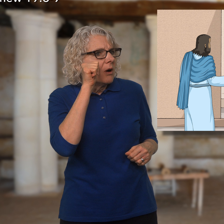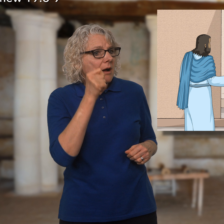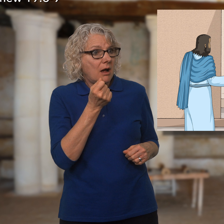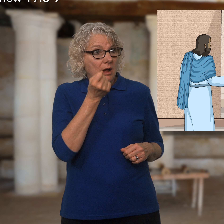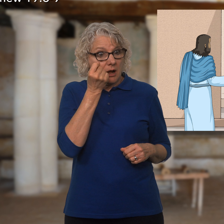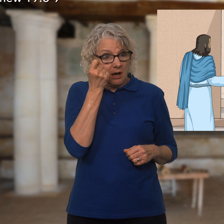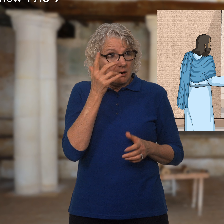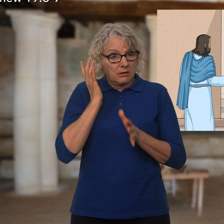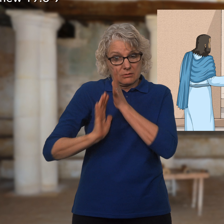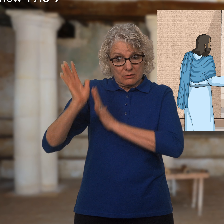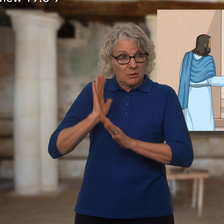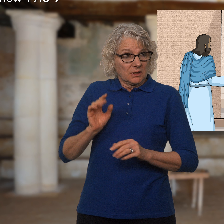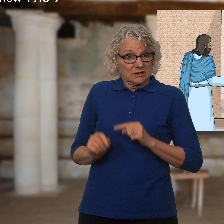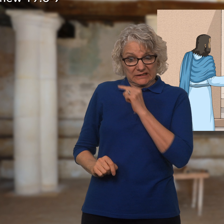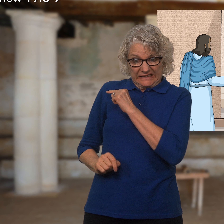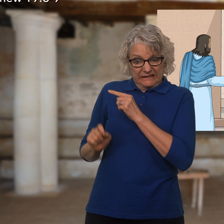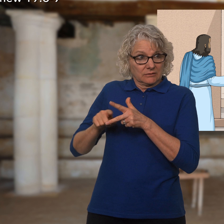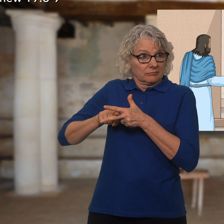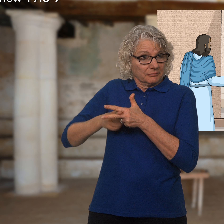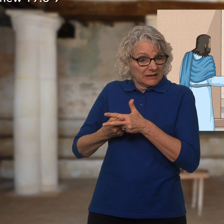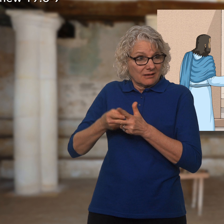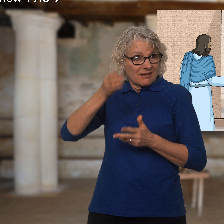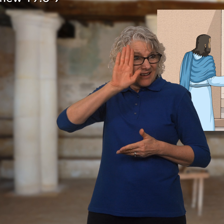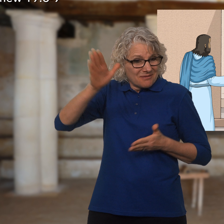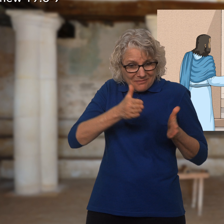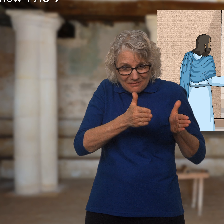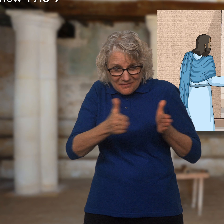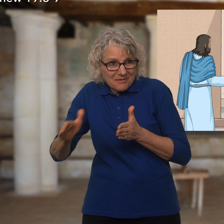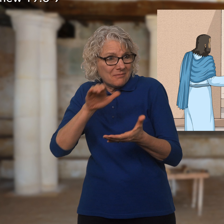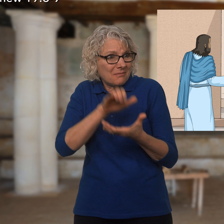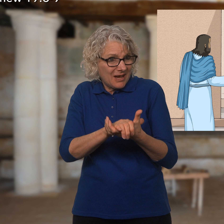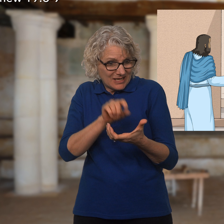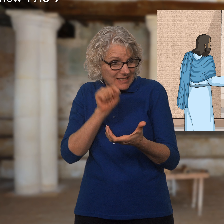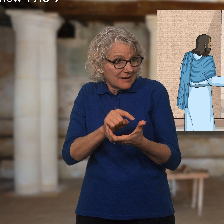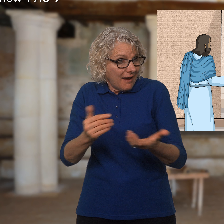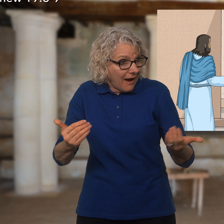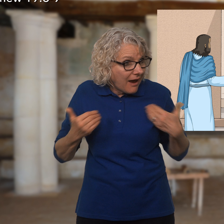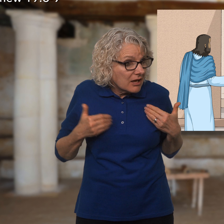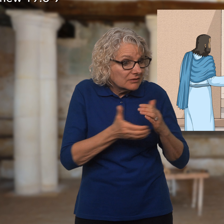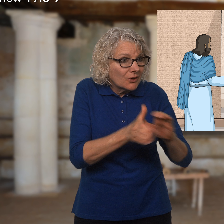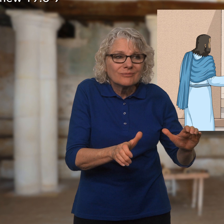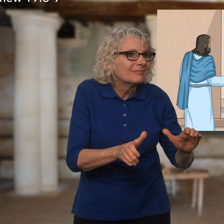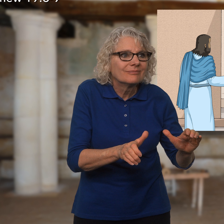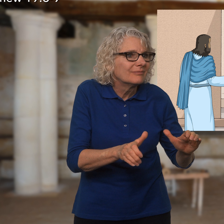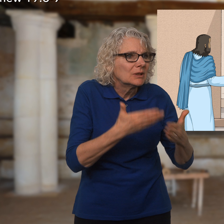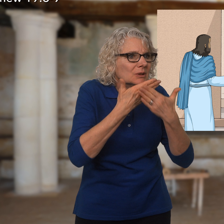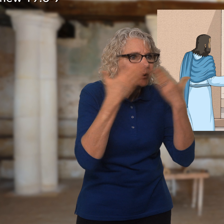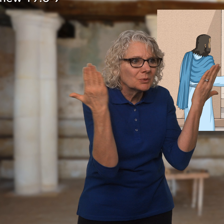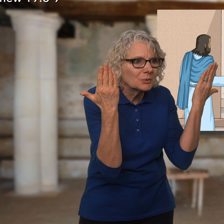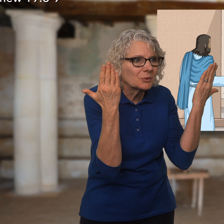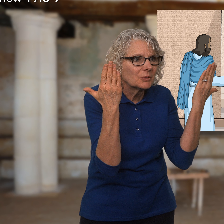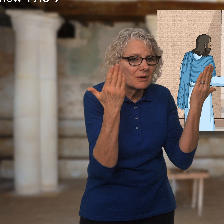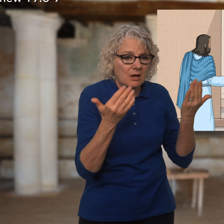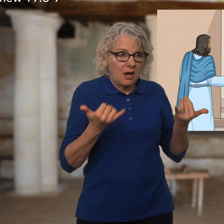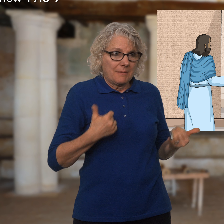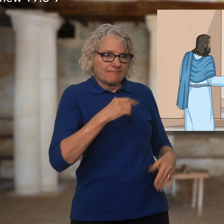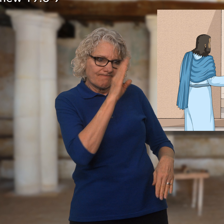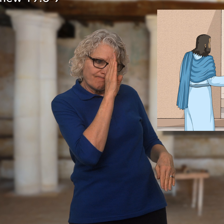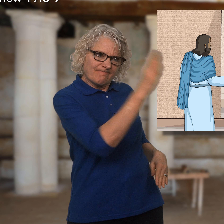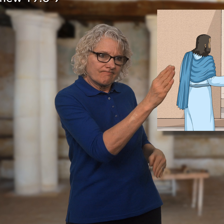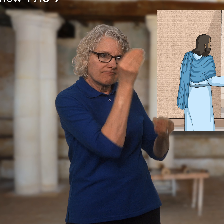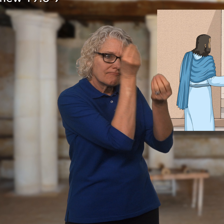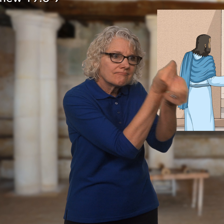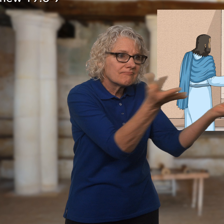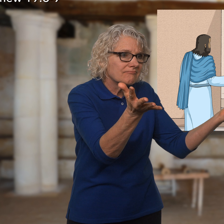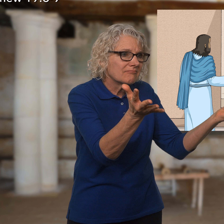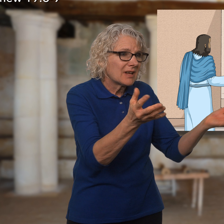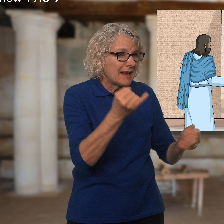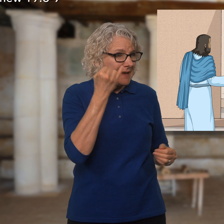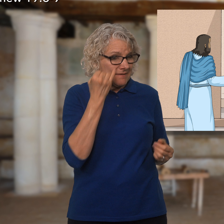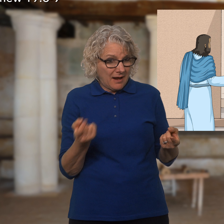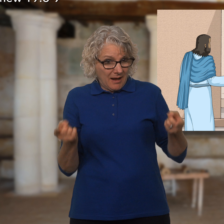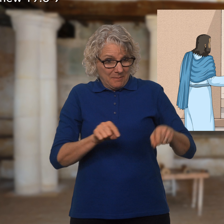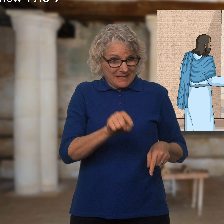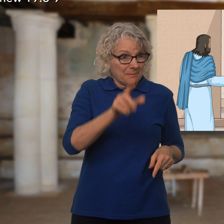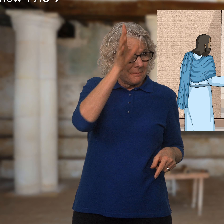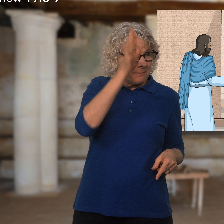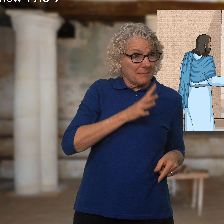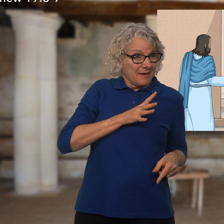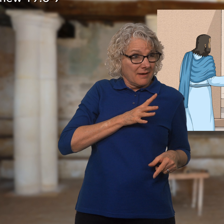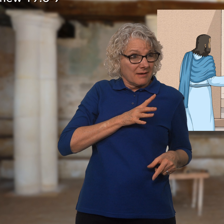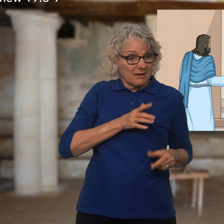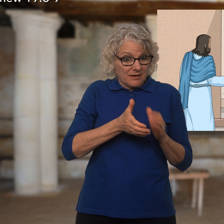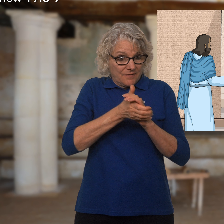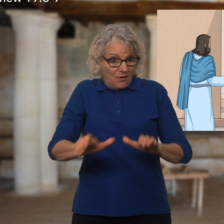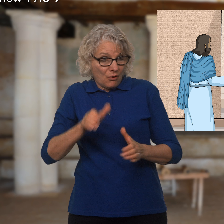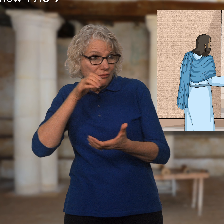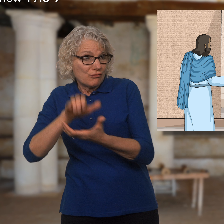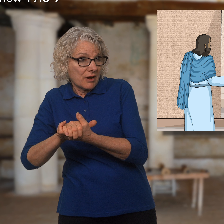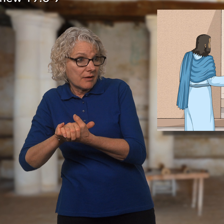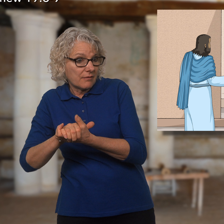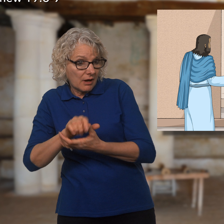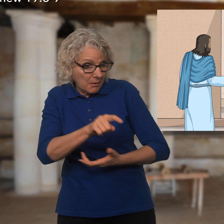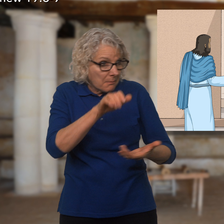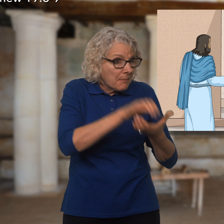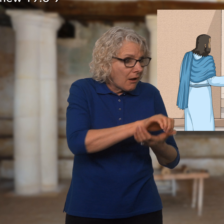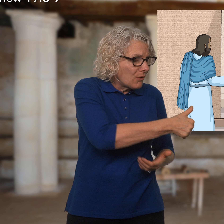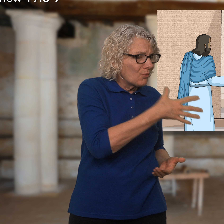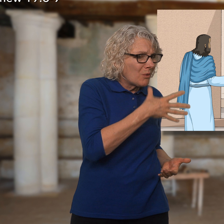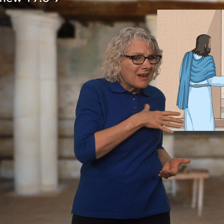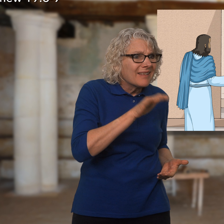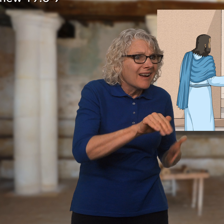but it was not this way from the beginning.